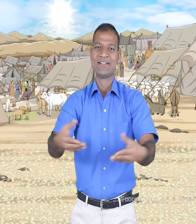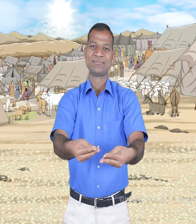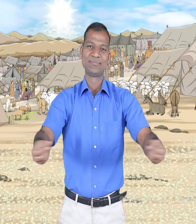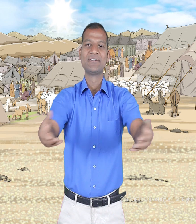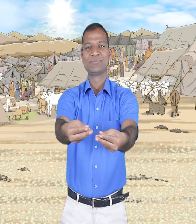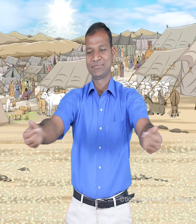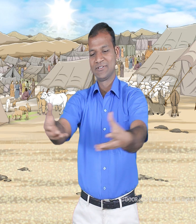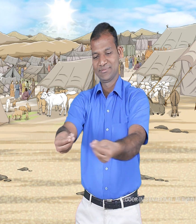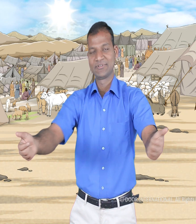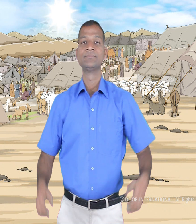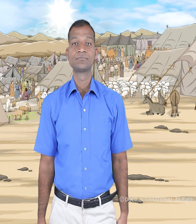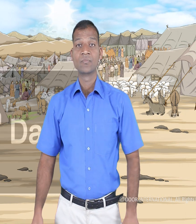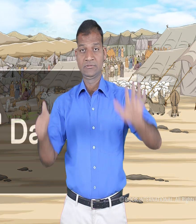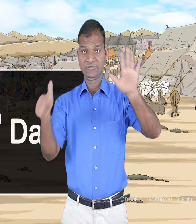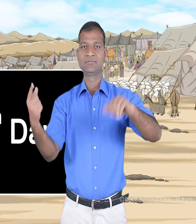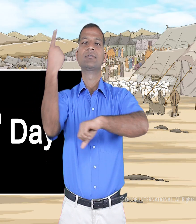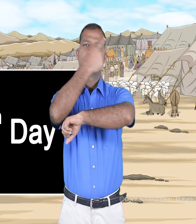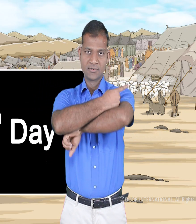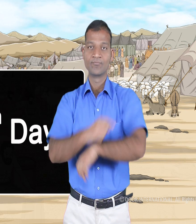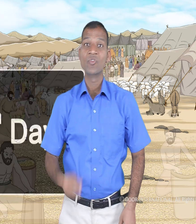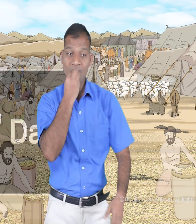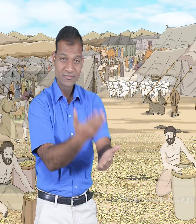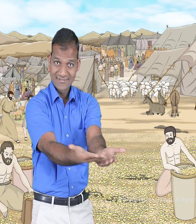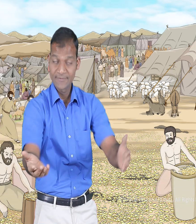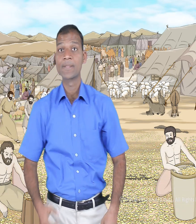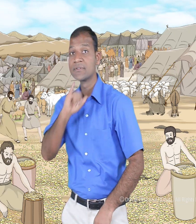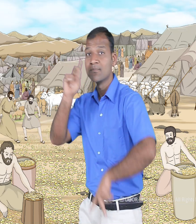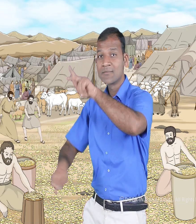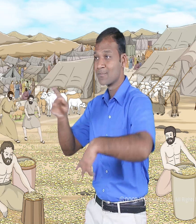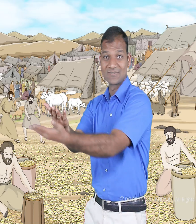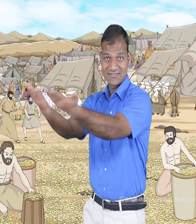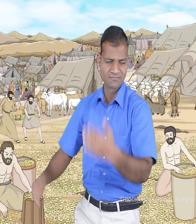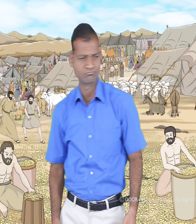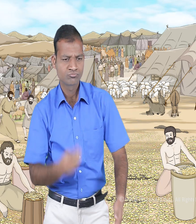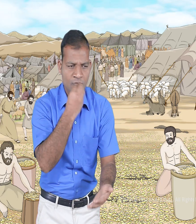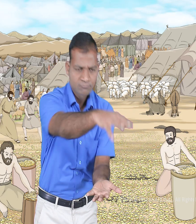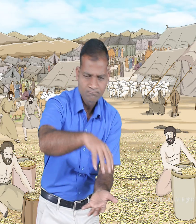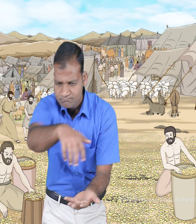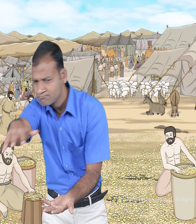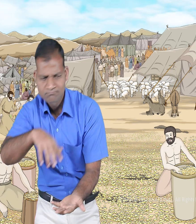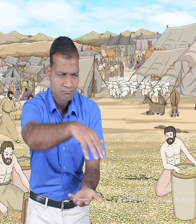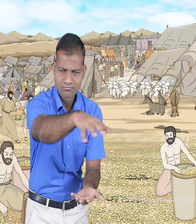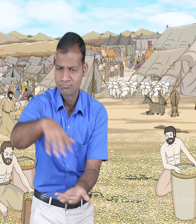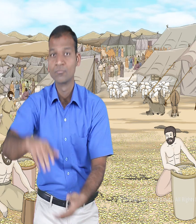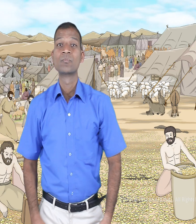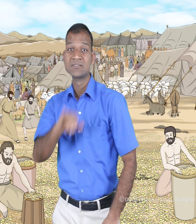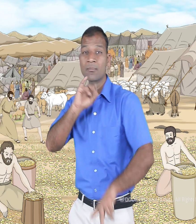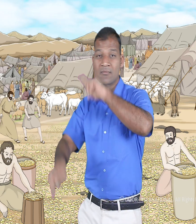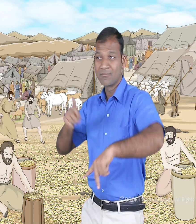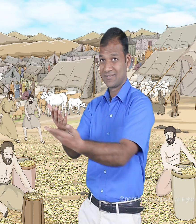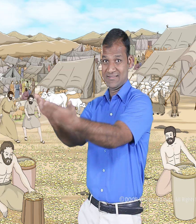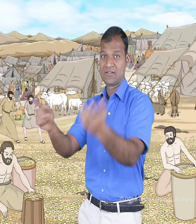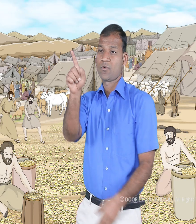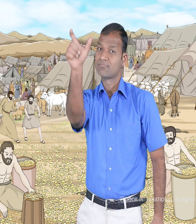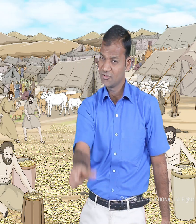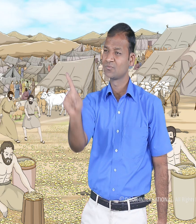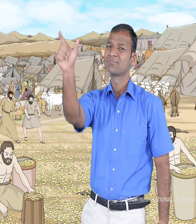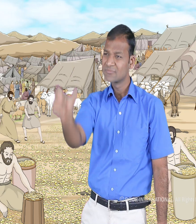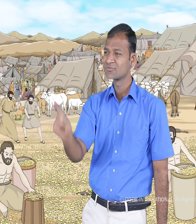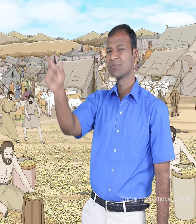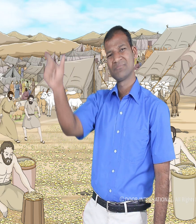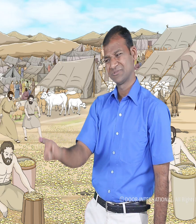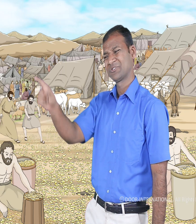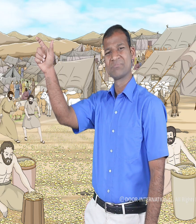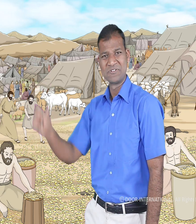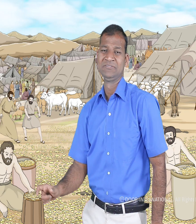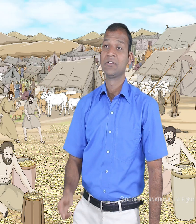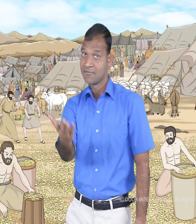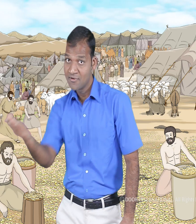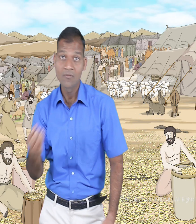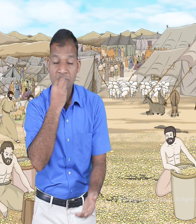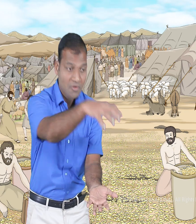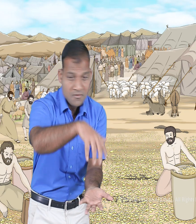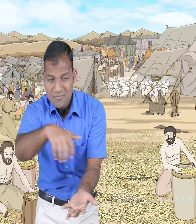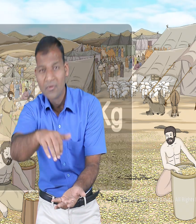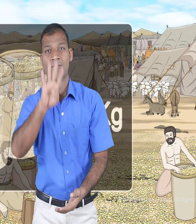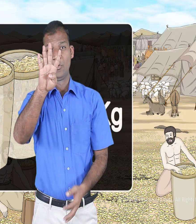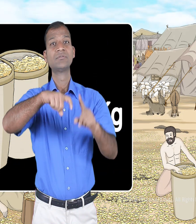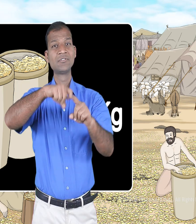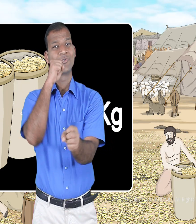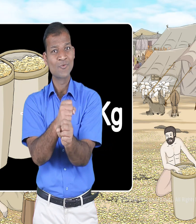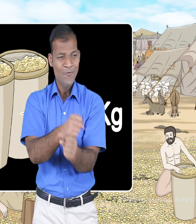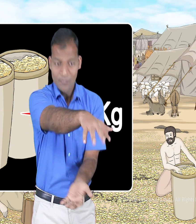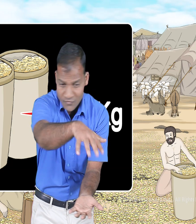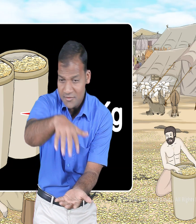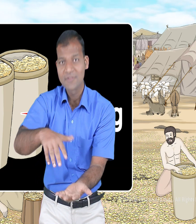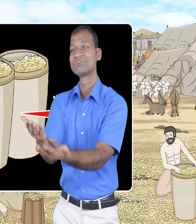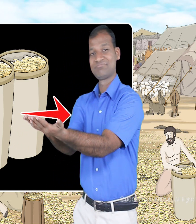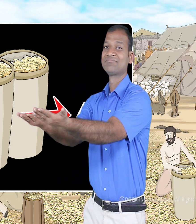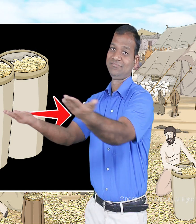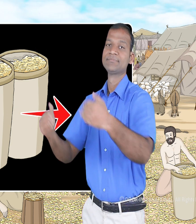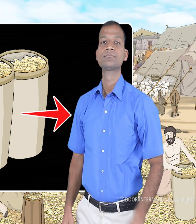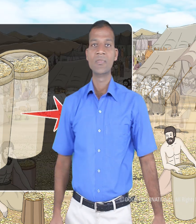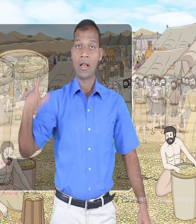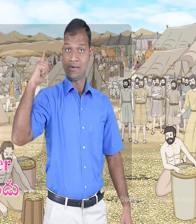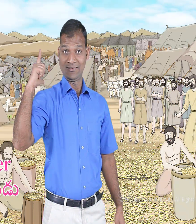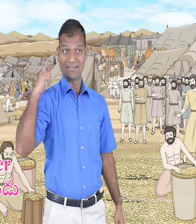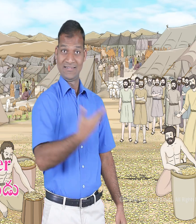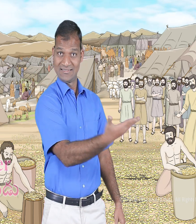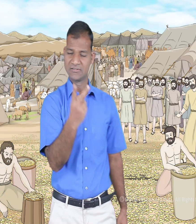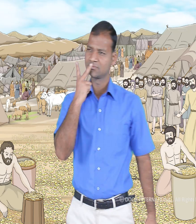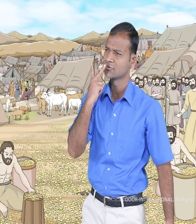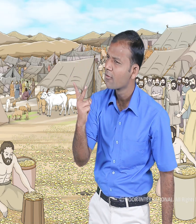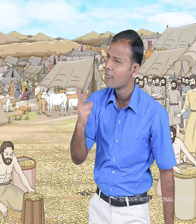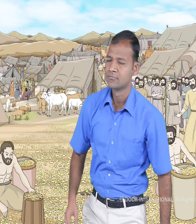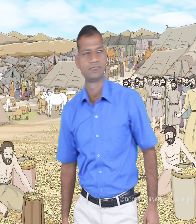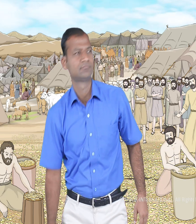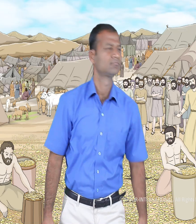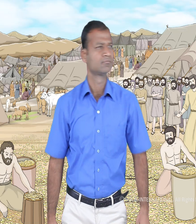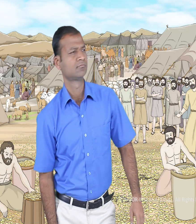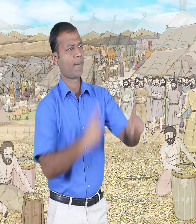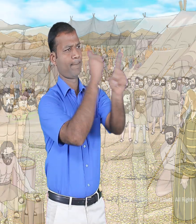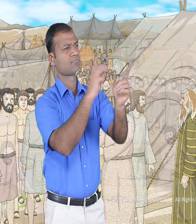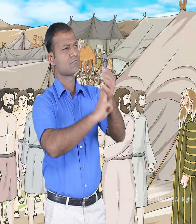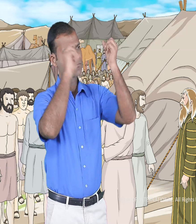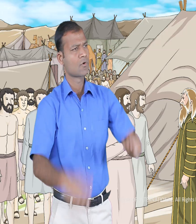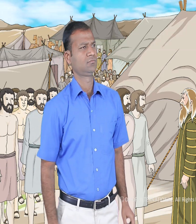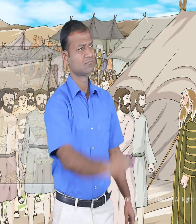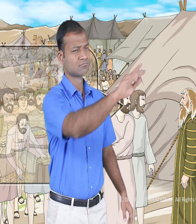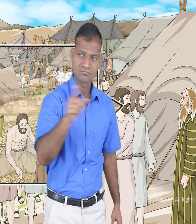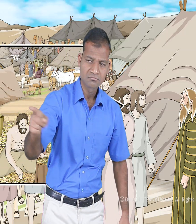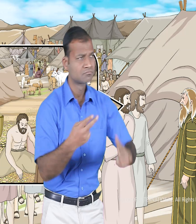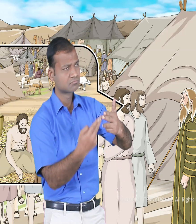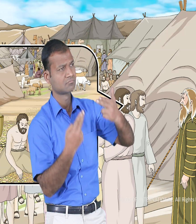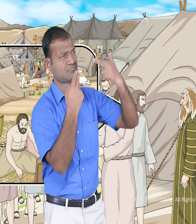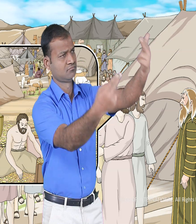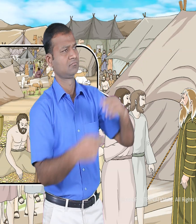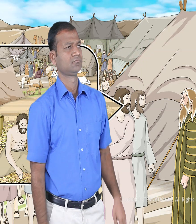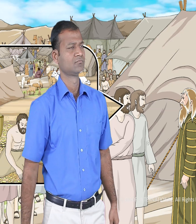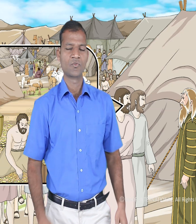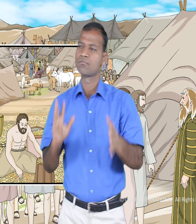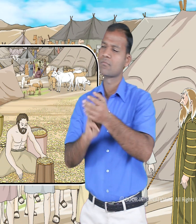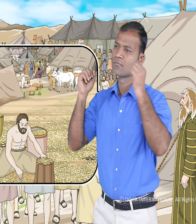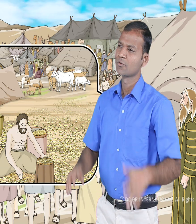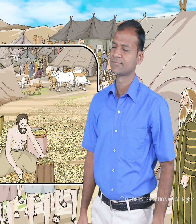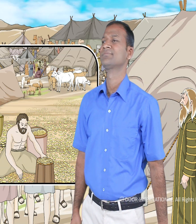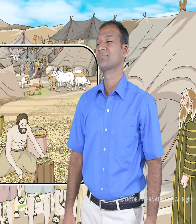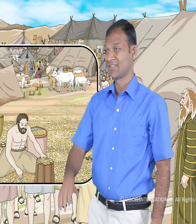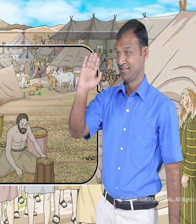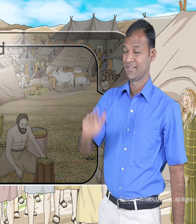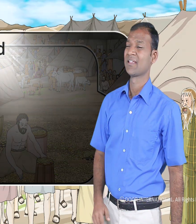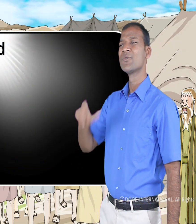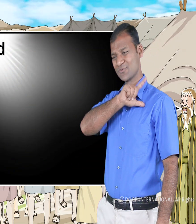On the sixth day, they gathered twice as much food—two omers per person —and all the leaders of the congregation came and reported this to Moses.